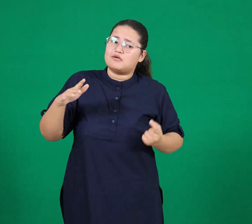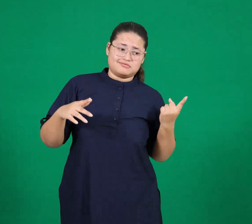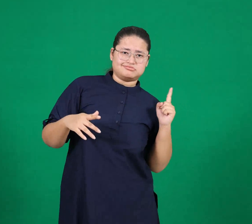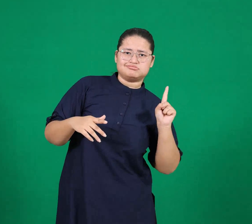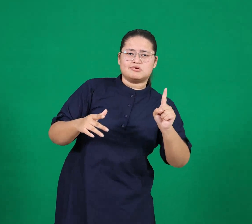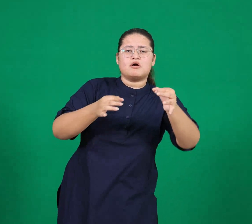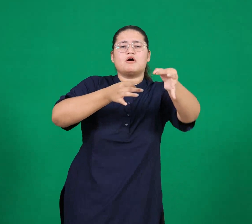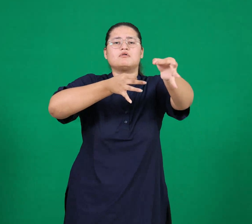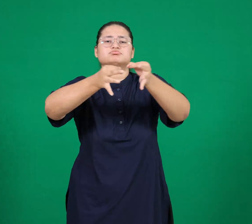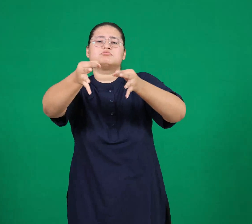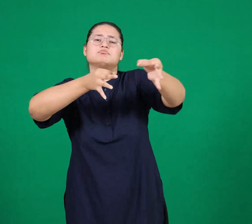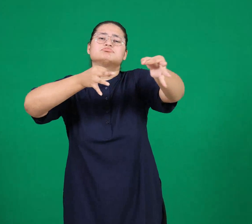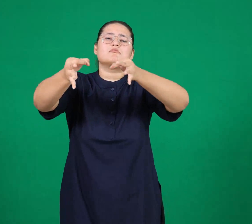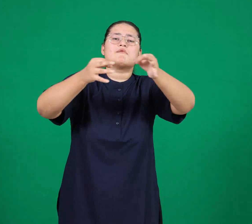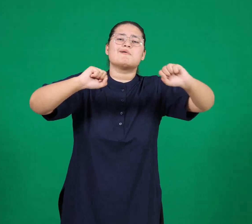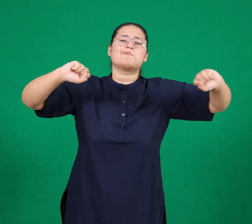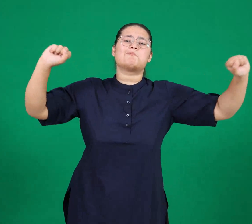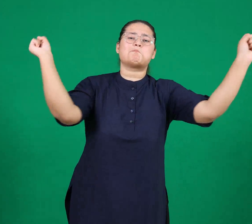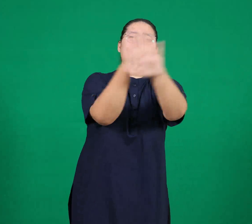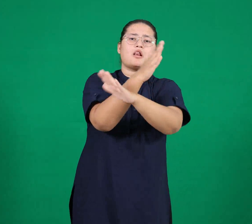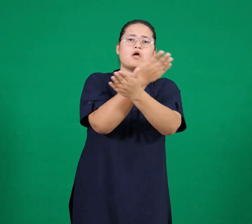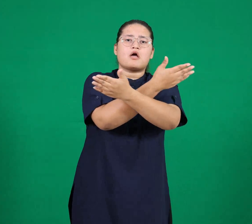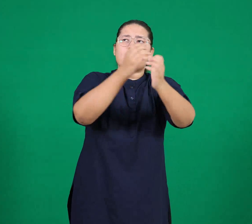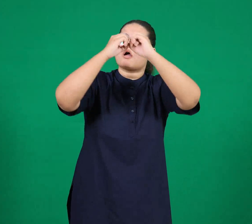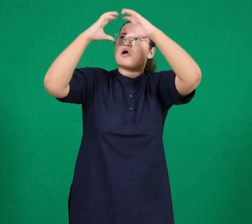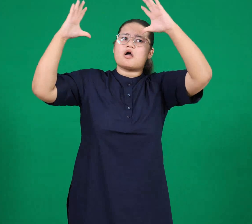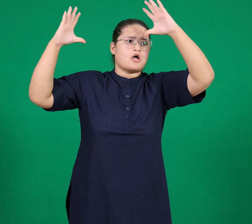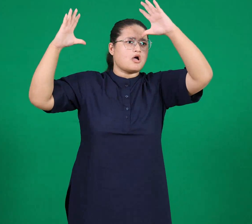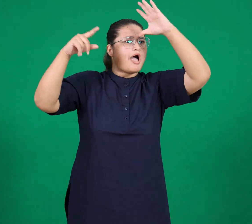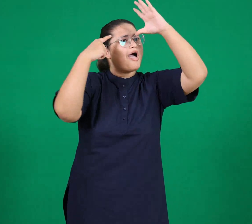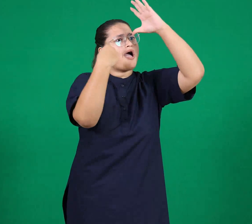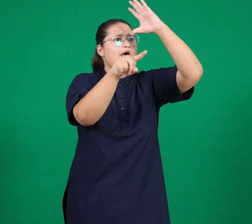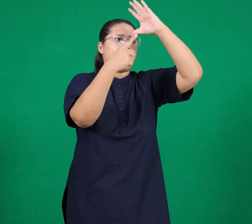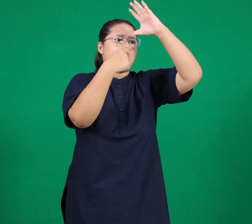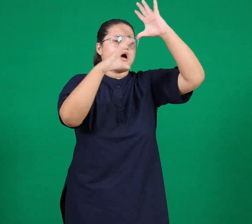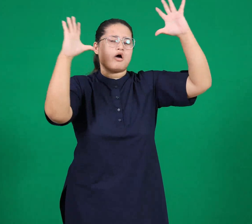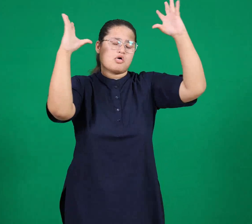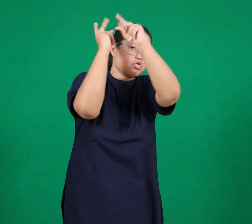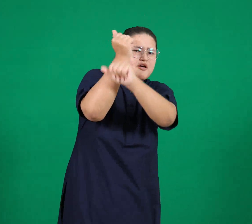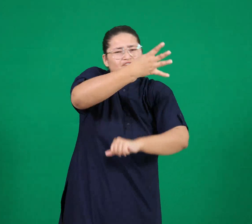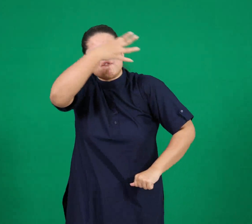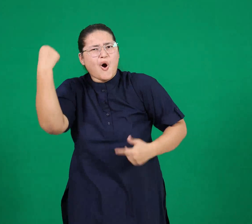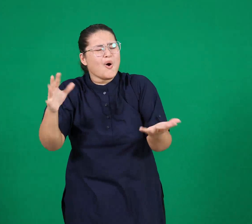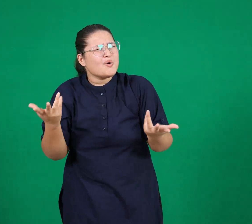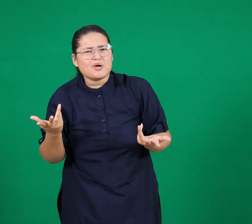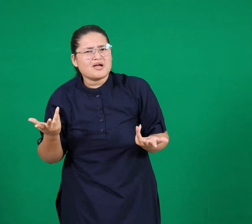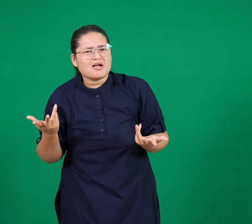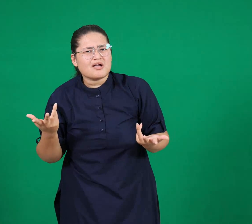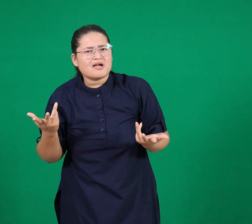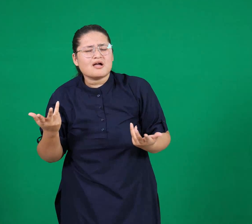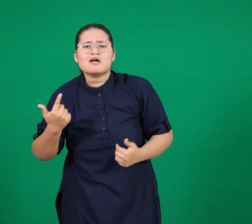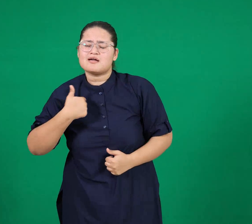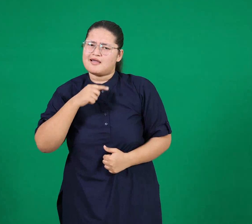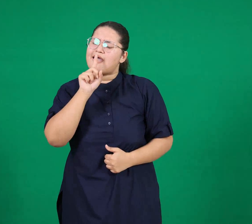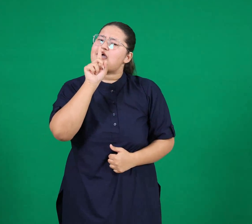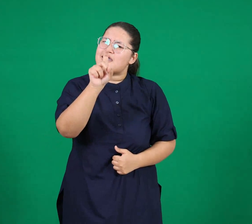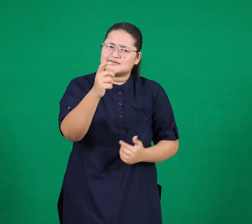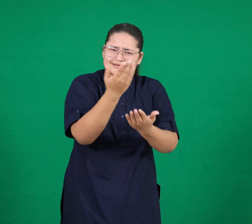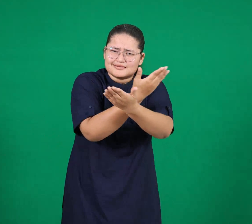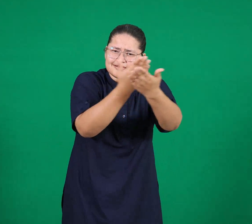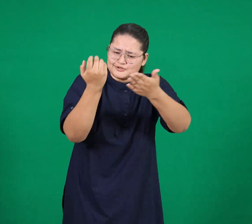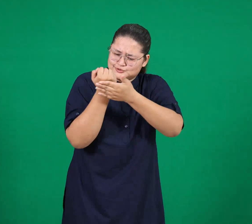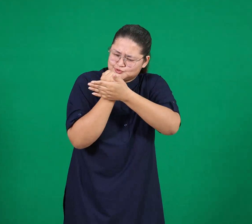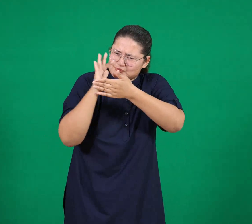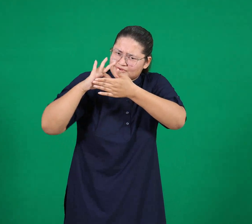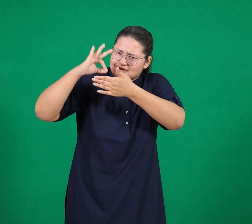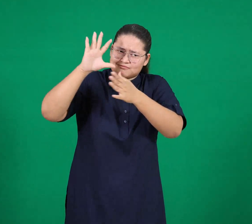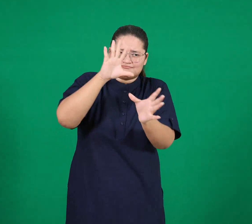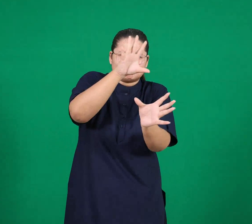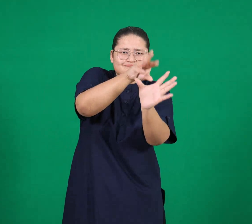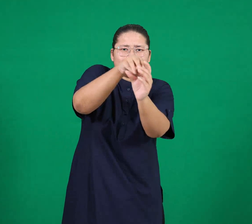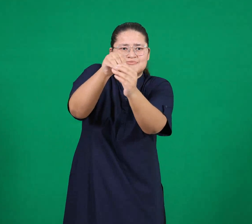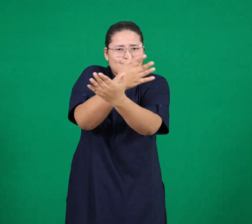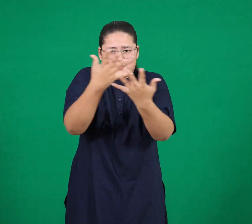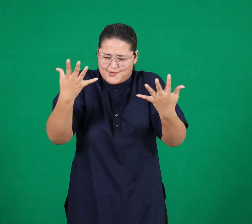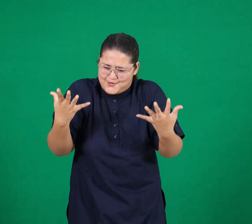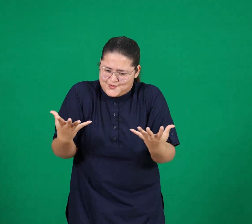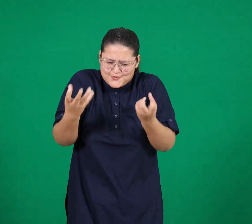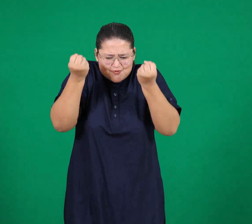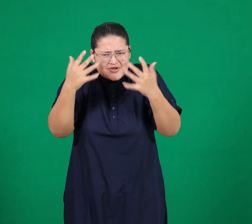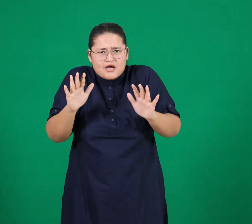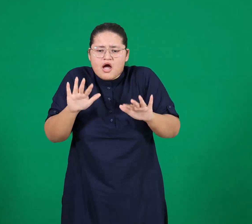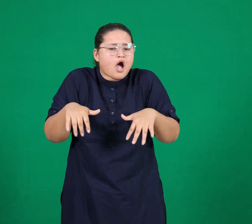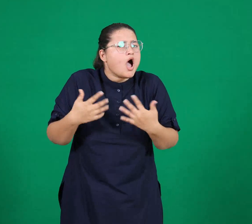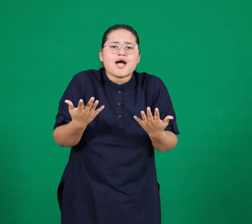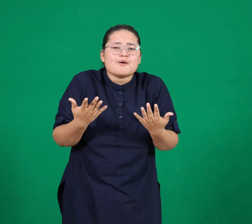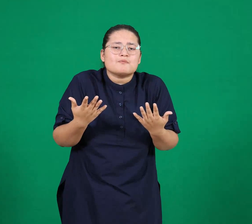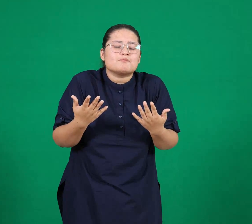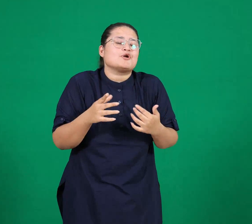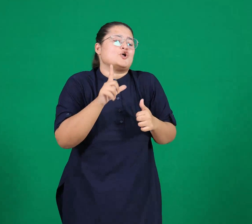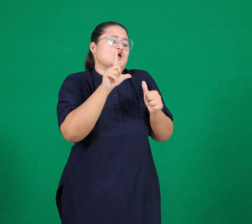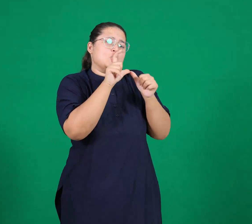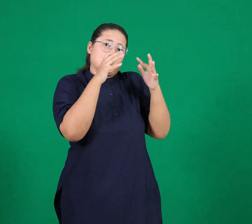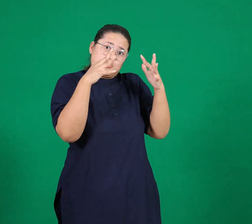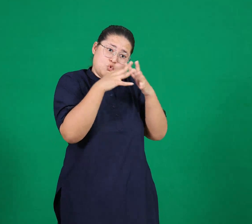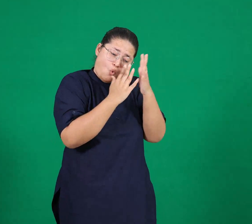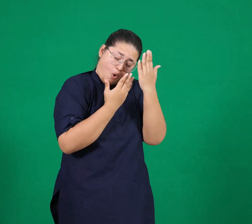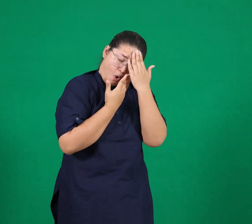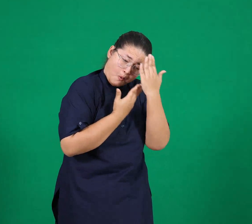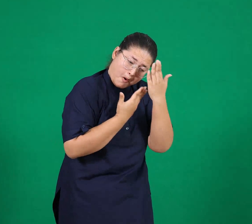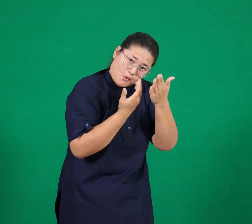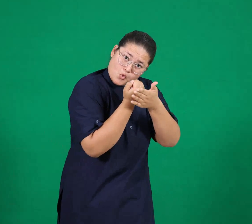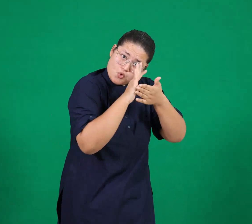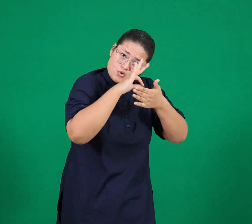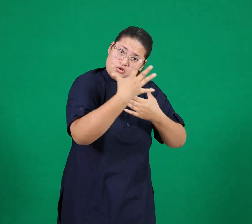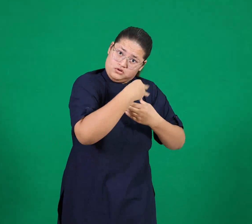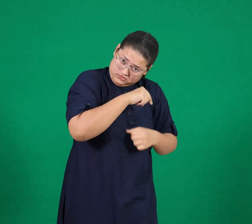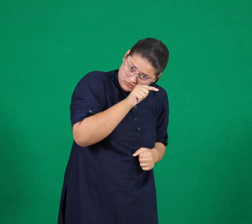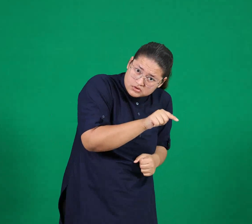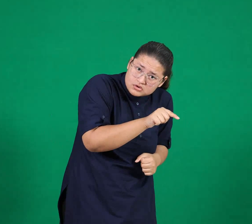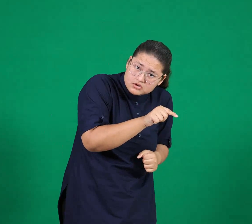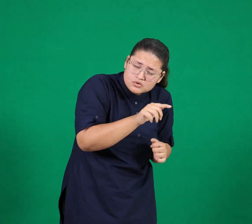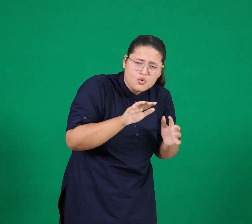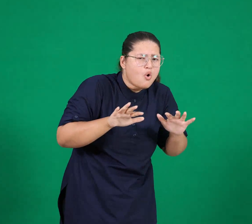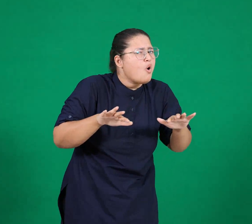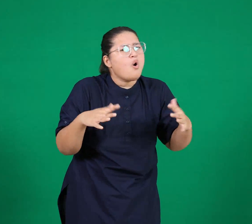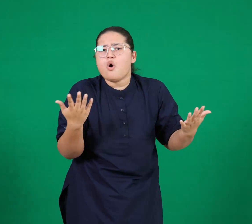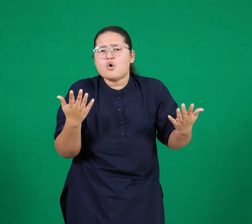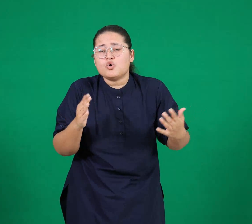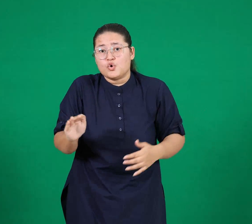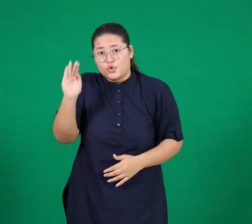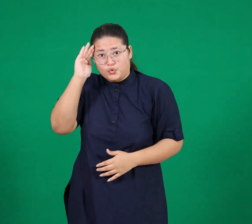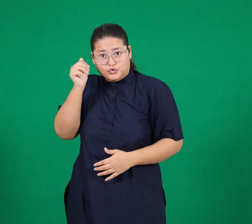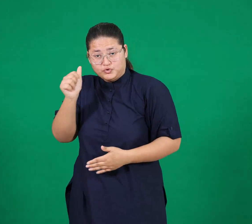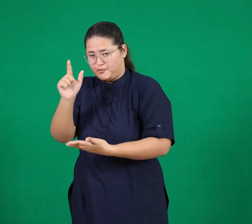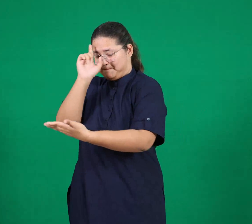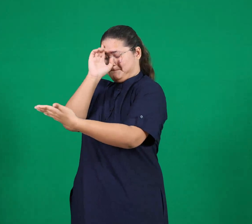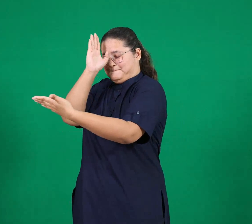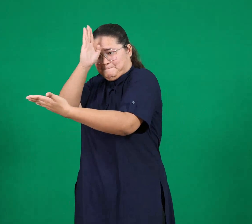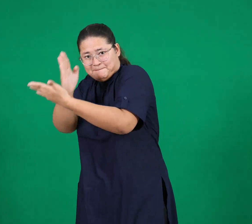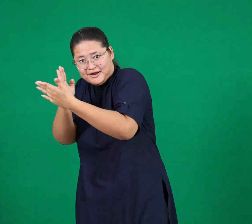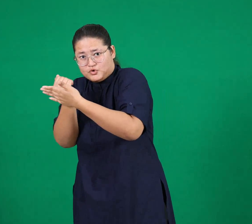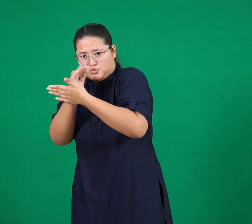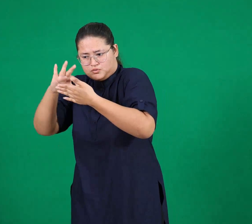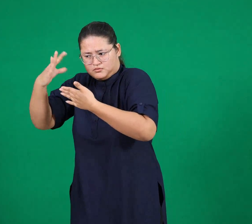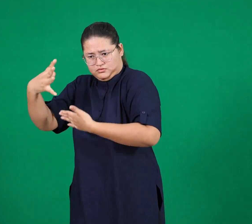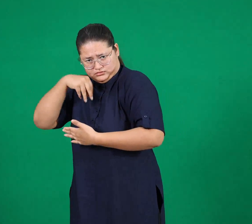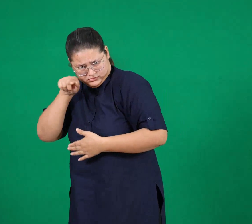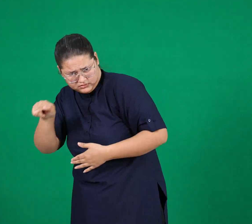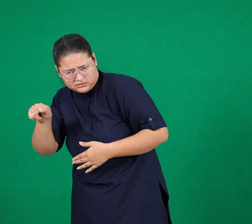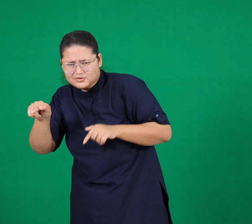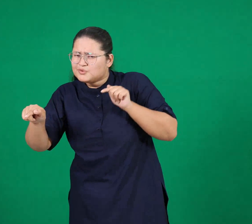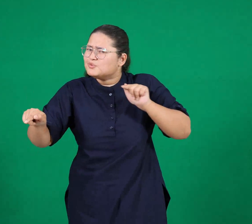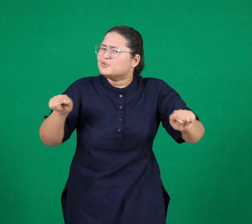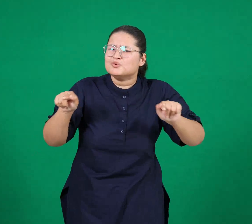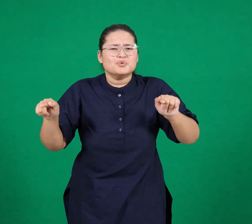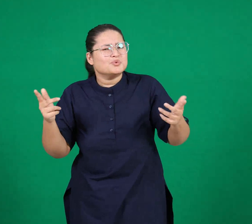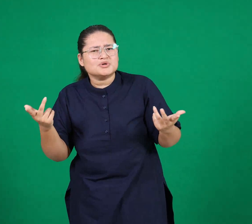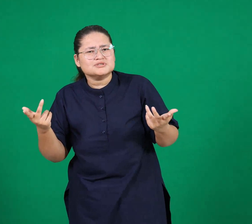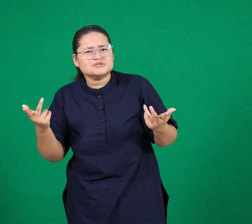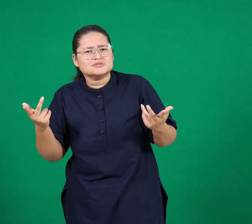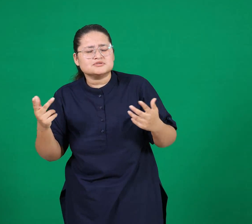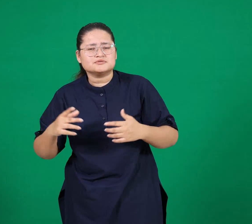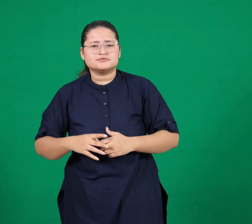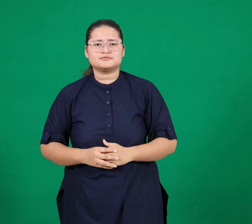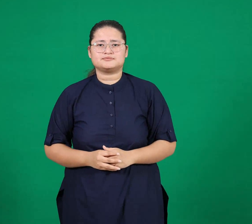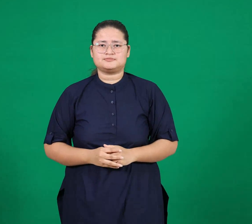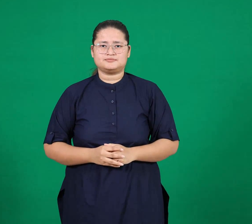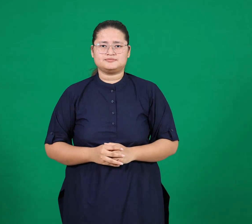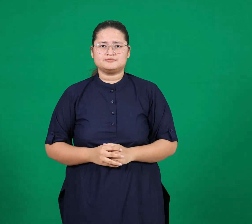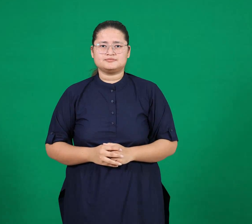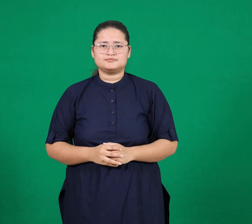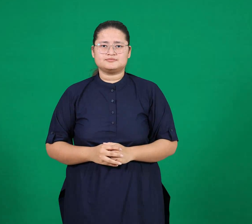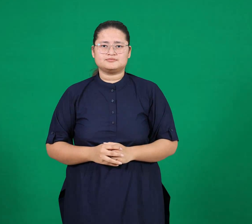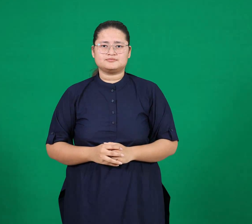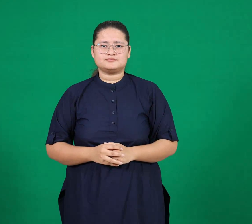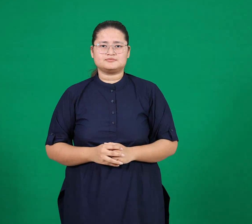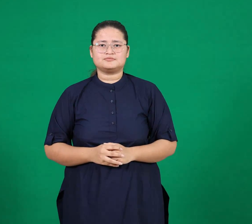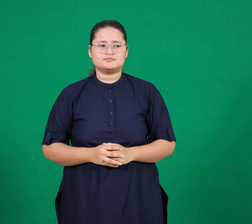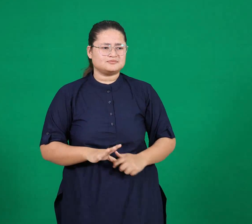I would like to learn just one thing from you: Did you receive the Spirit by works of the law, or by hearing with faith?